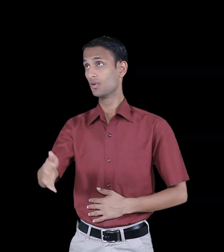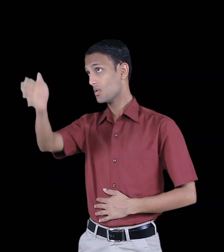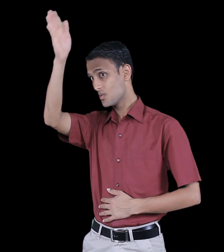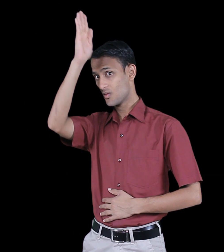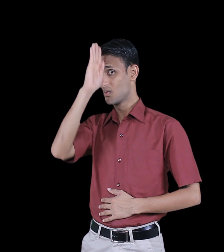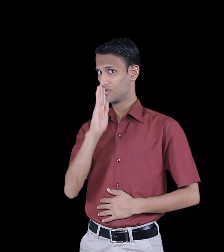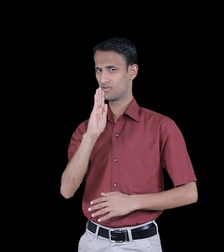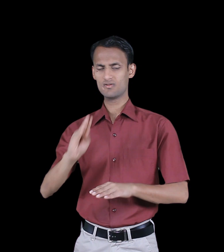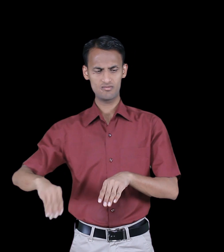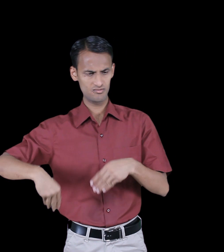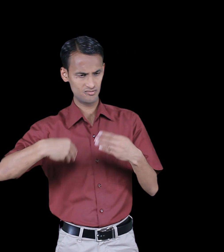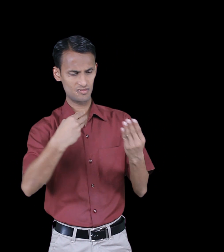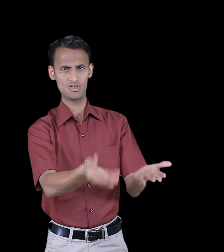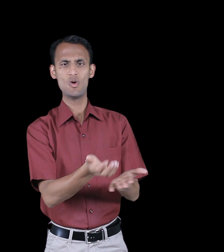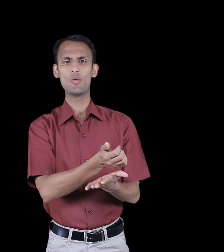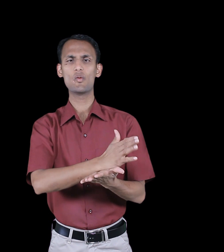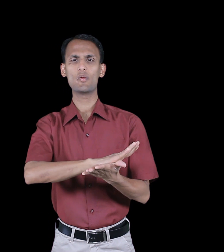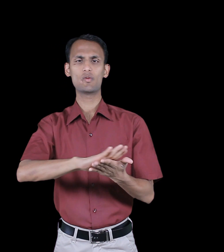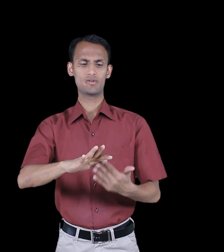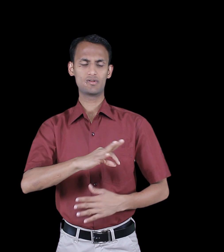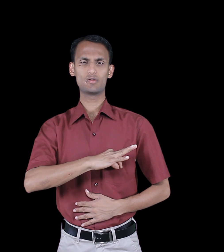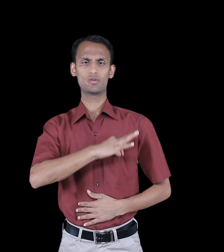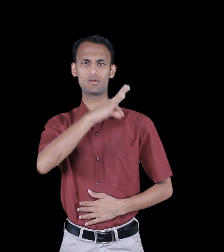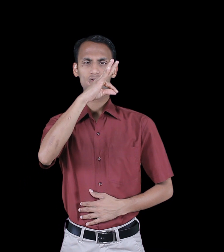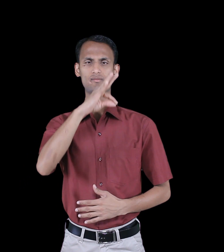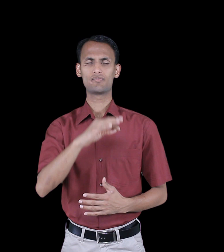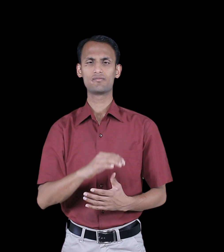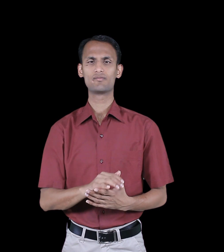God sends the Holy Spirit